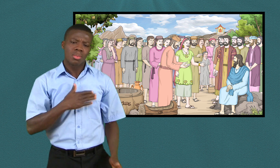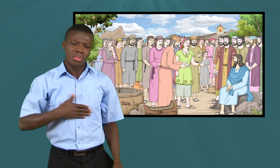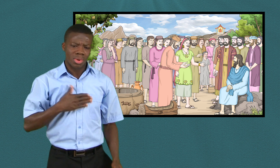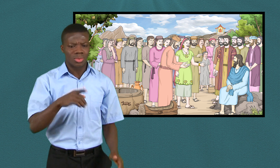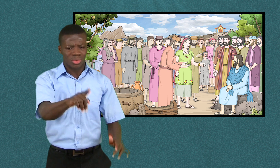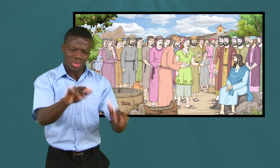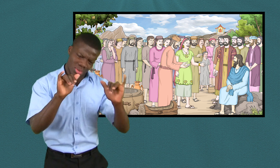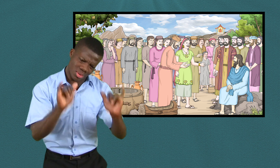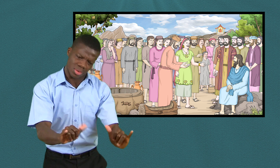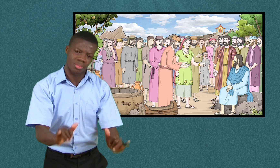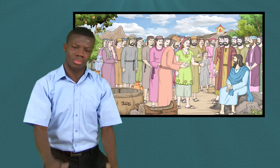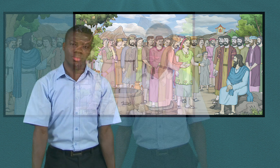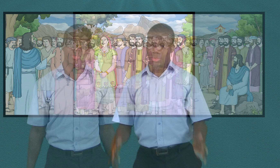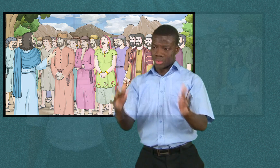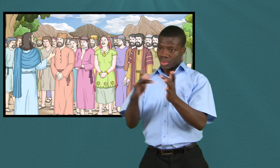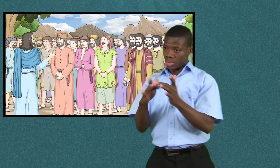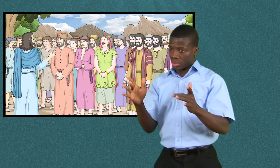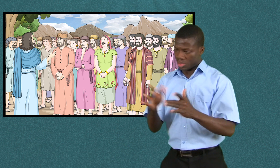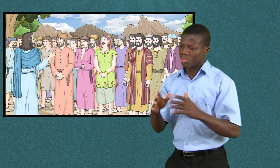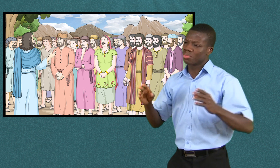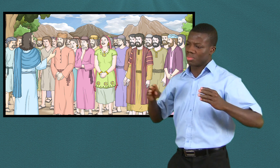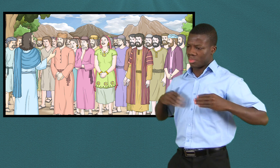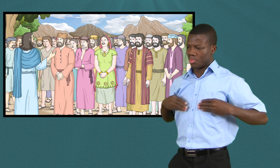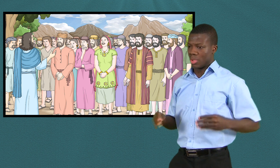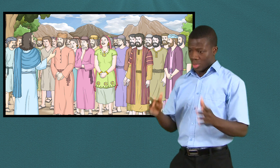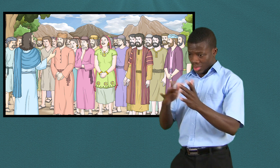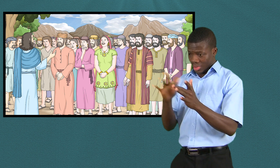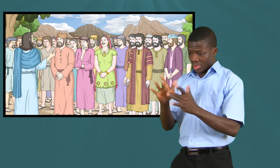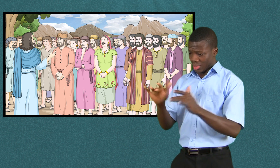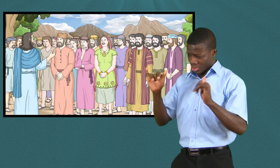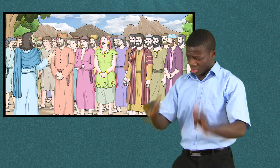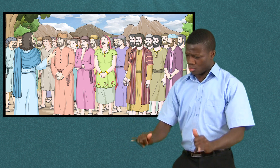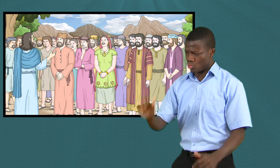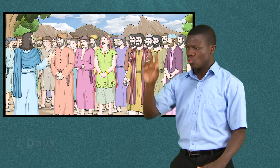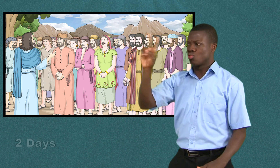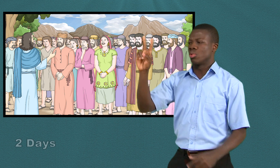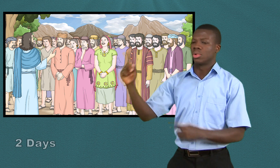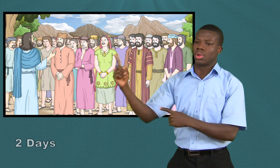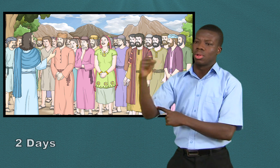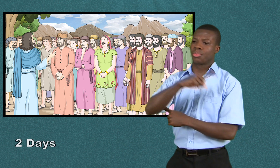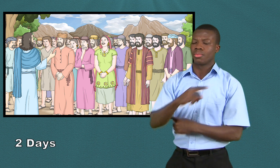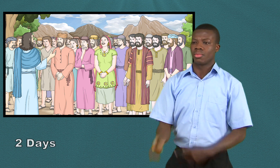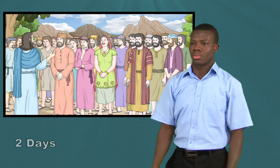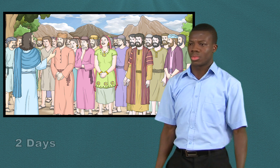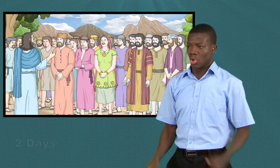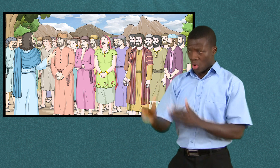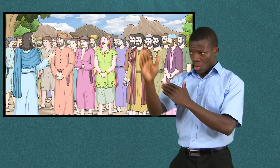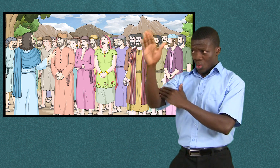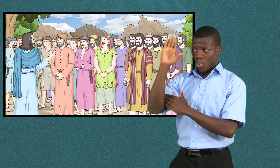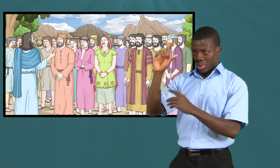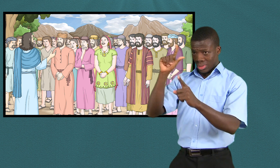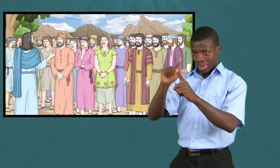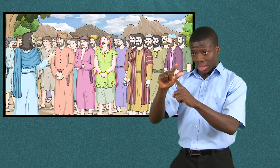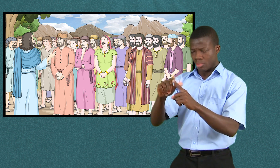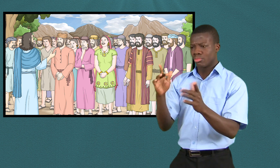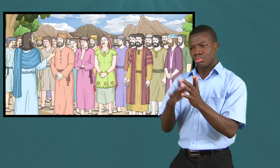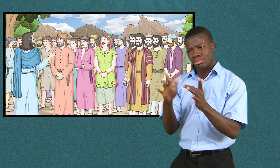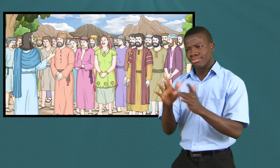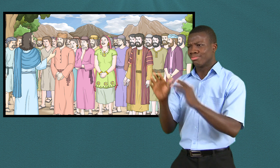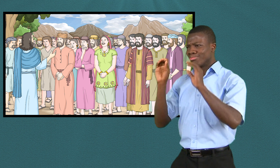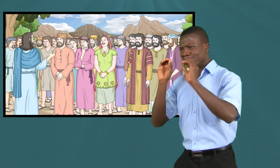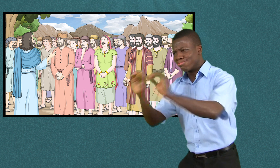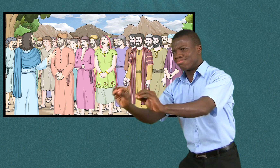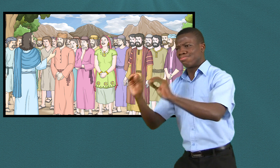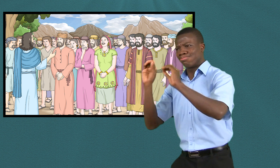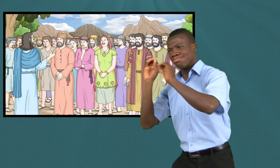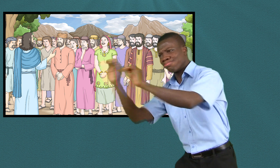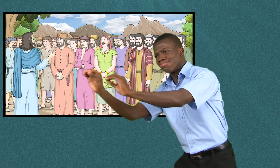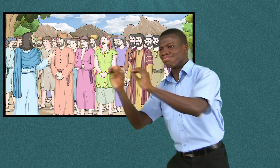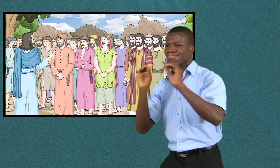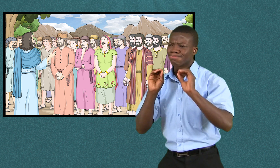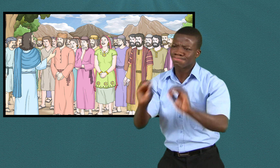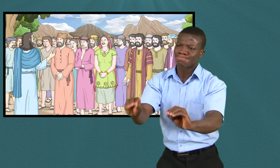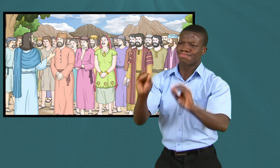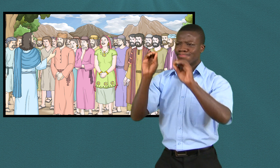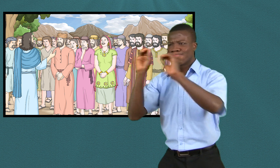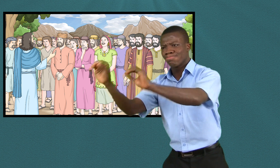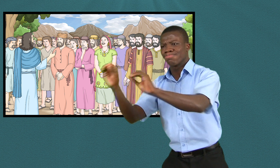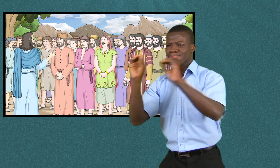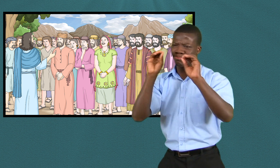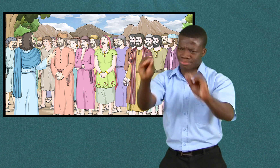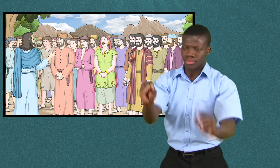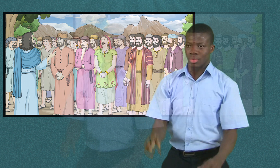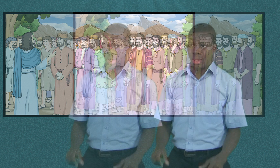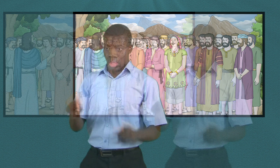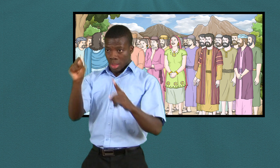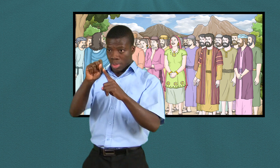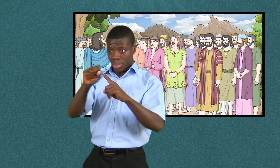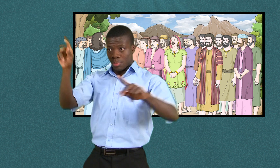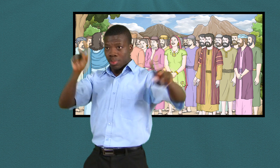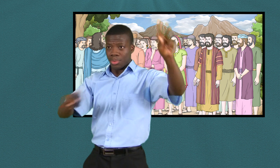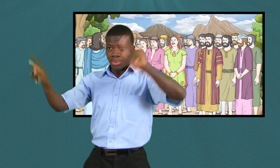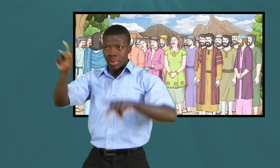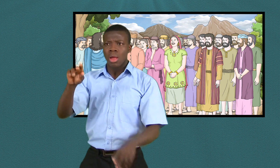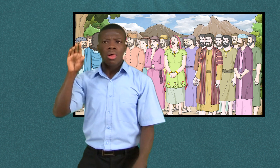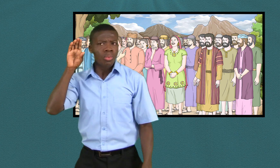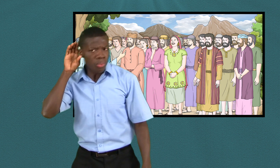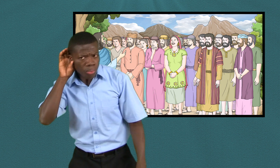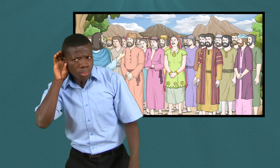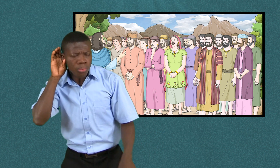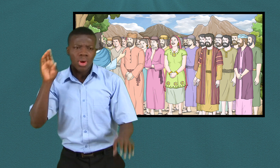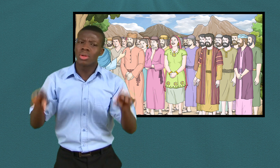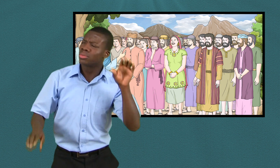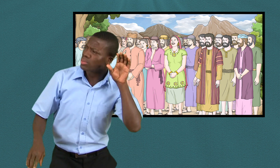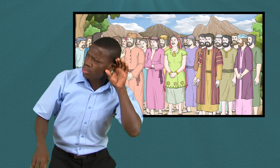They said to the woman, “We now believe not only because of your words;